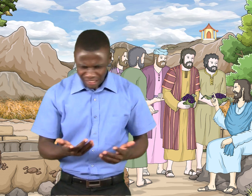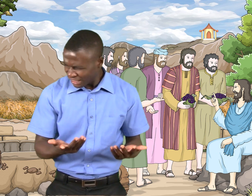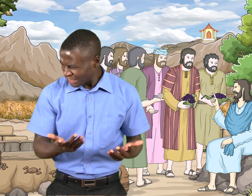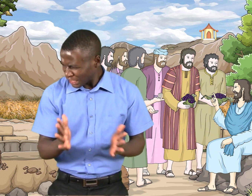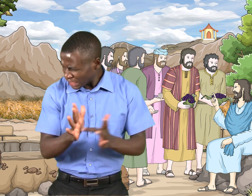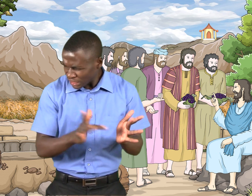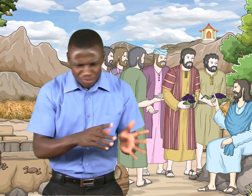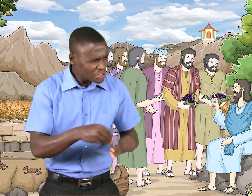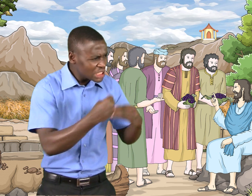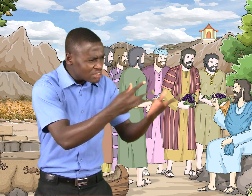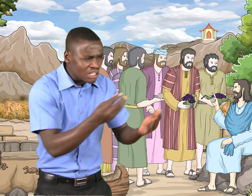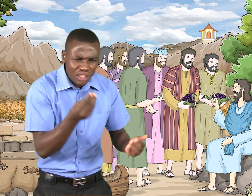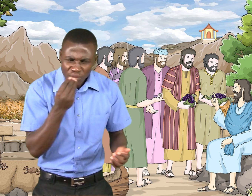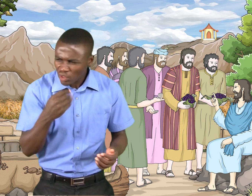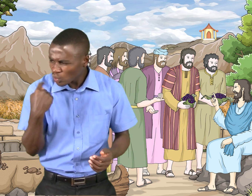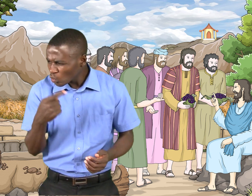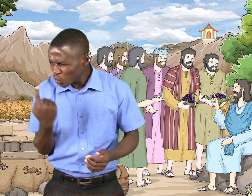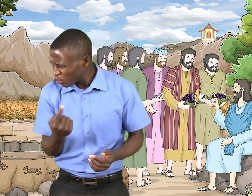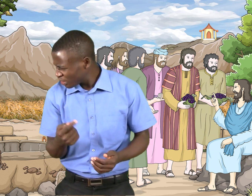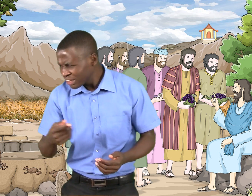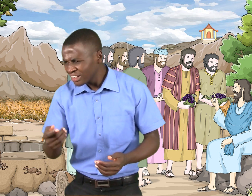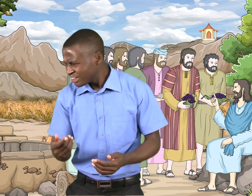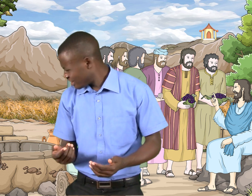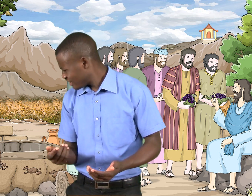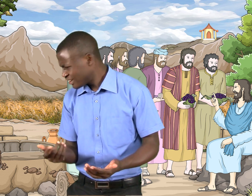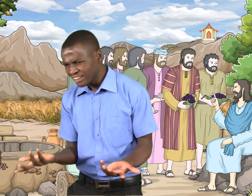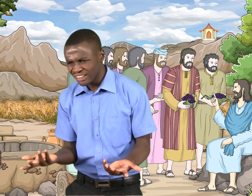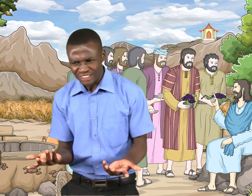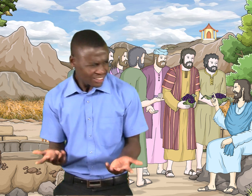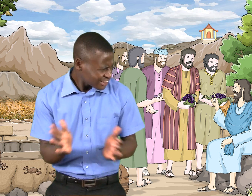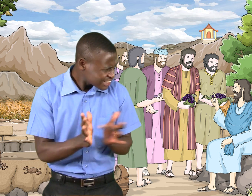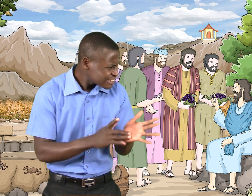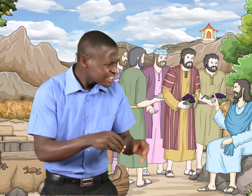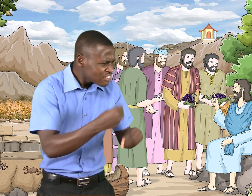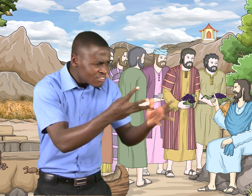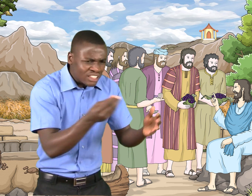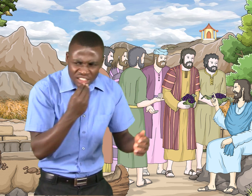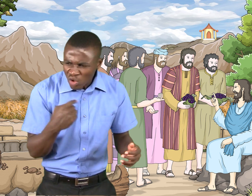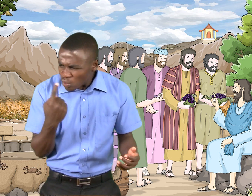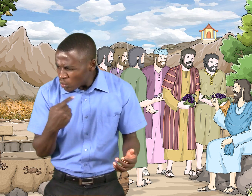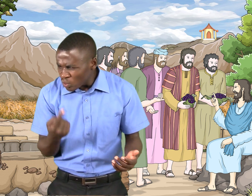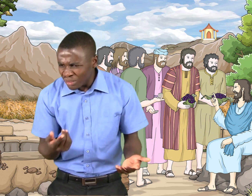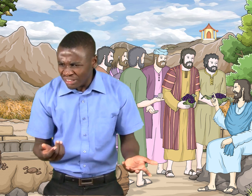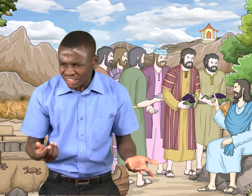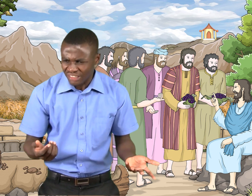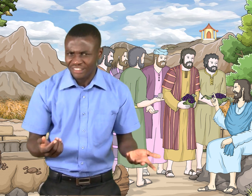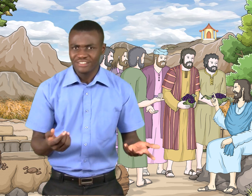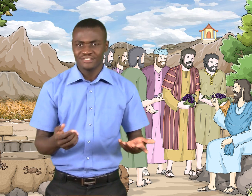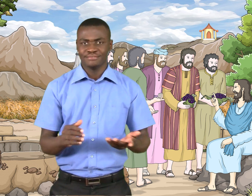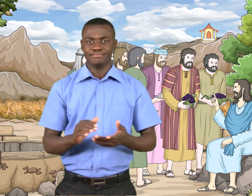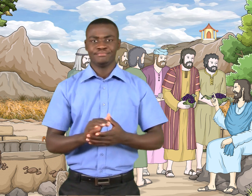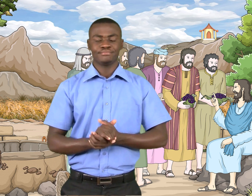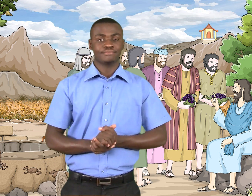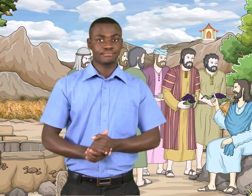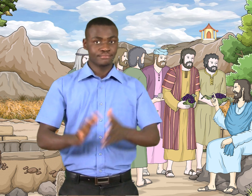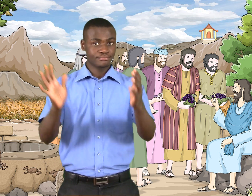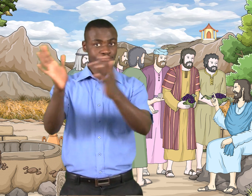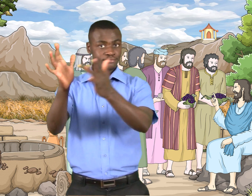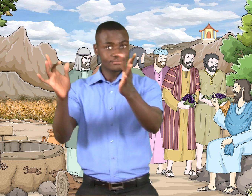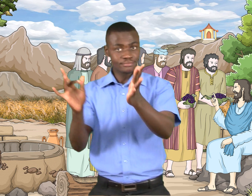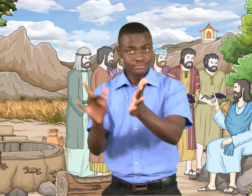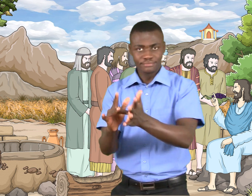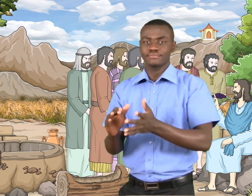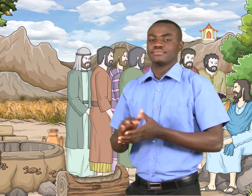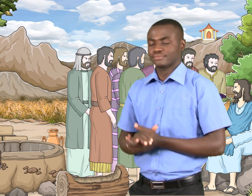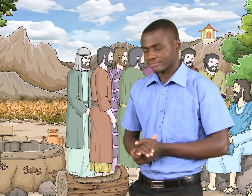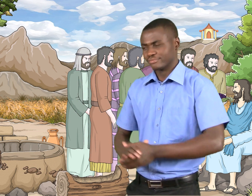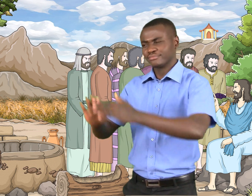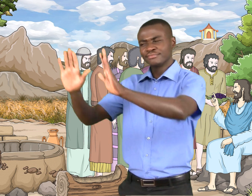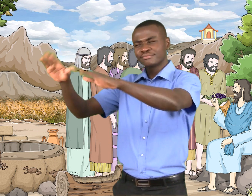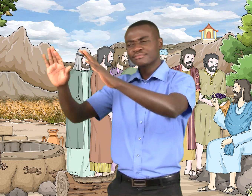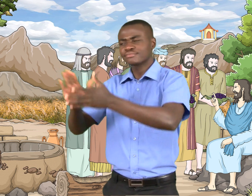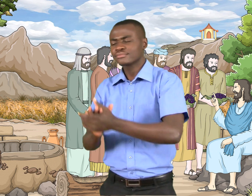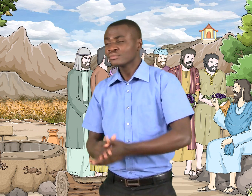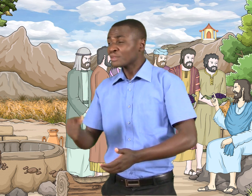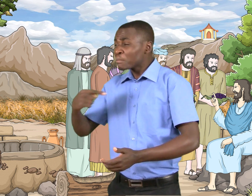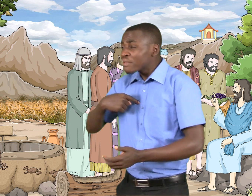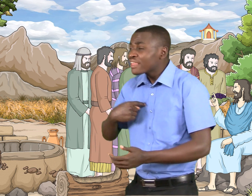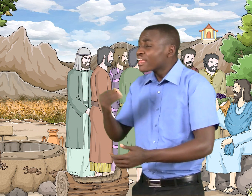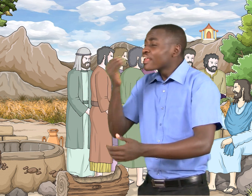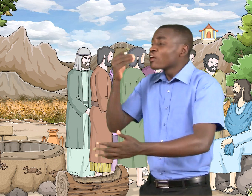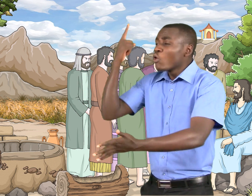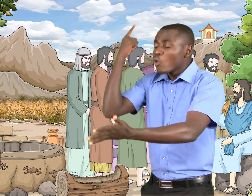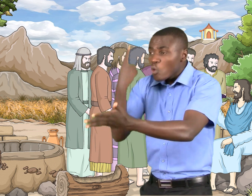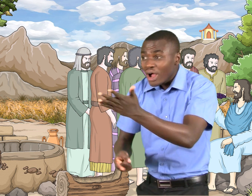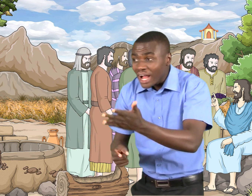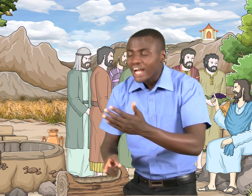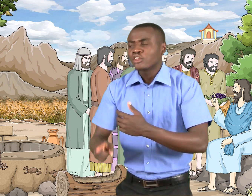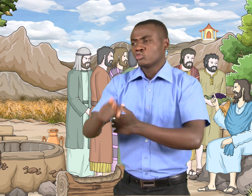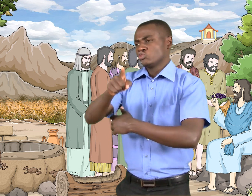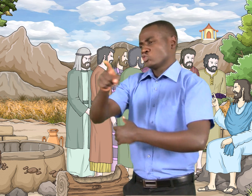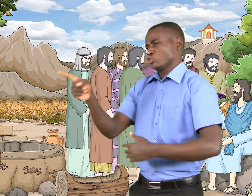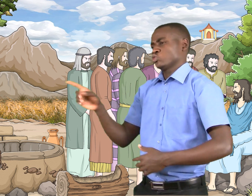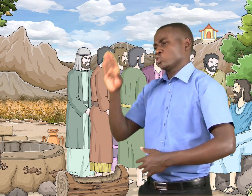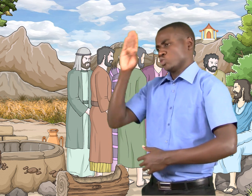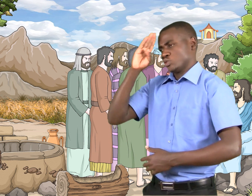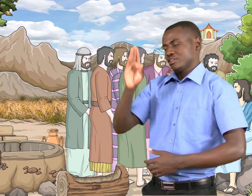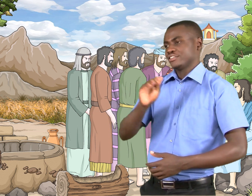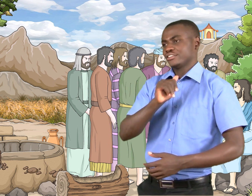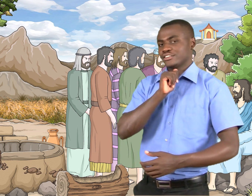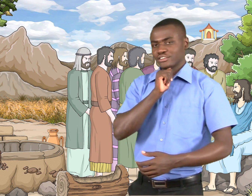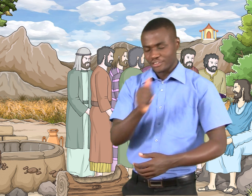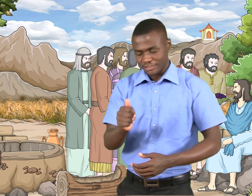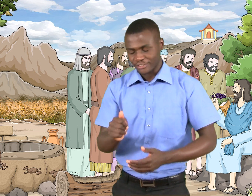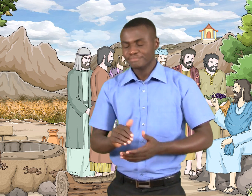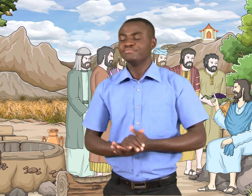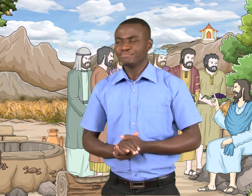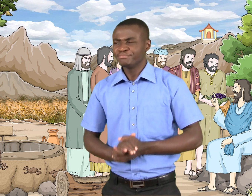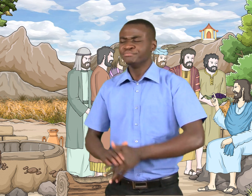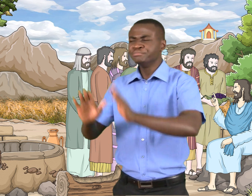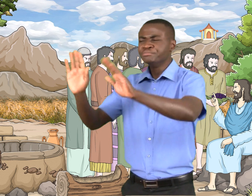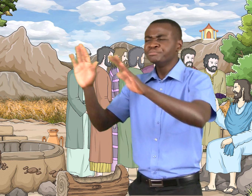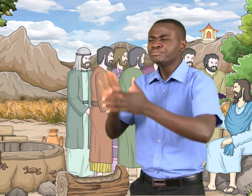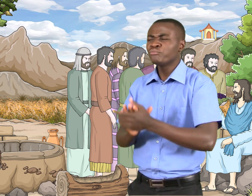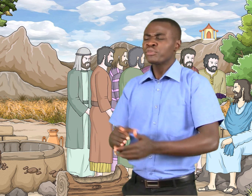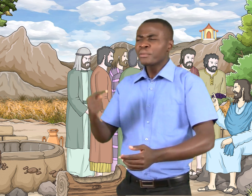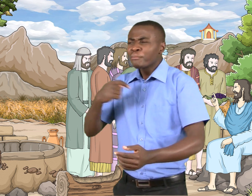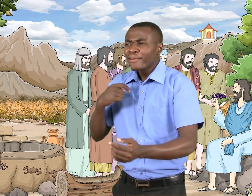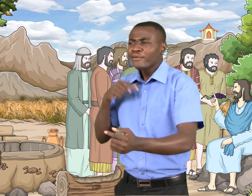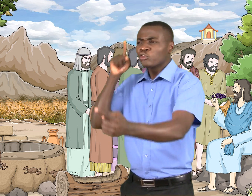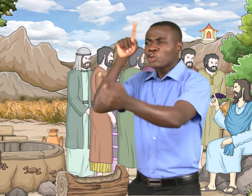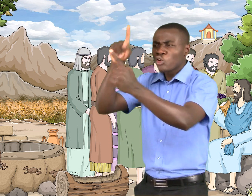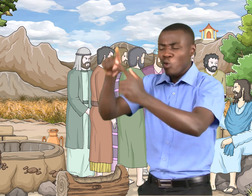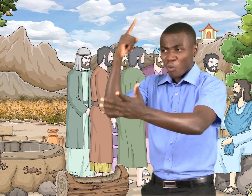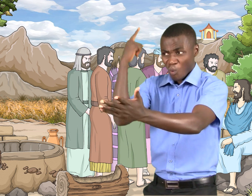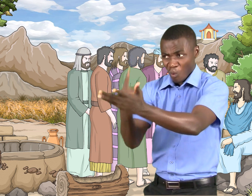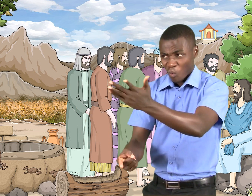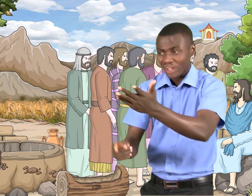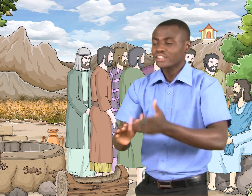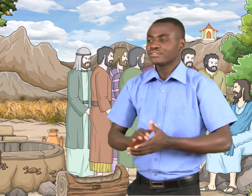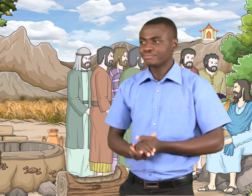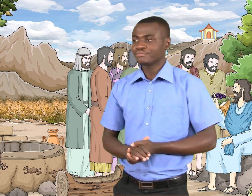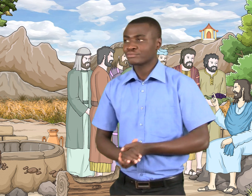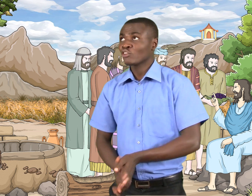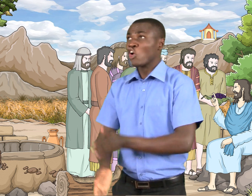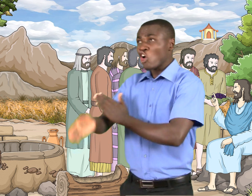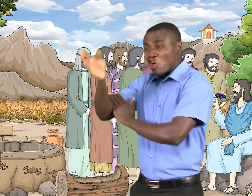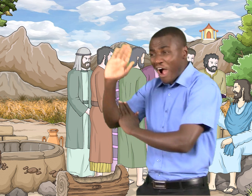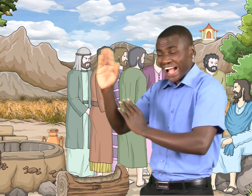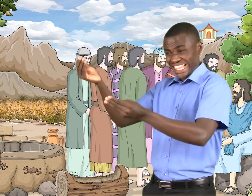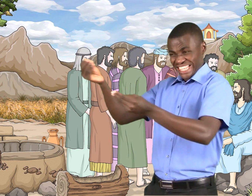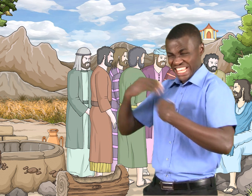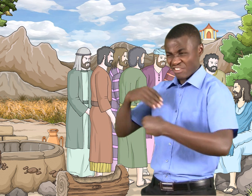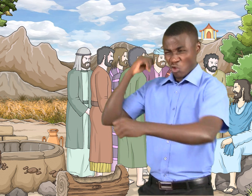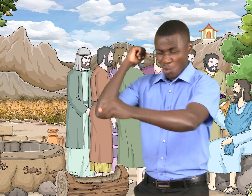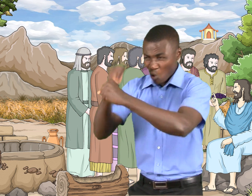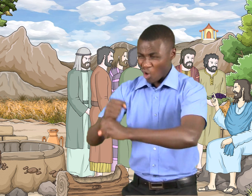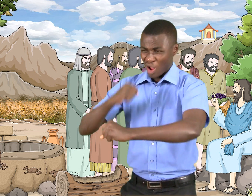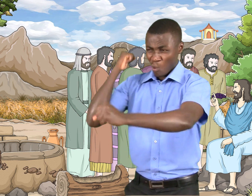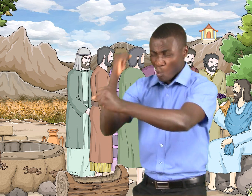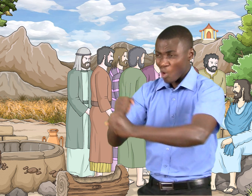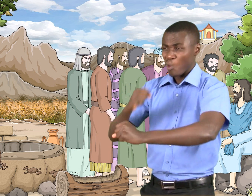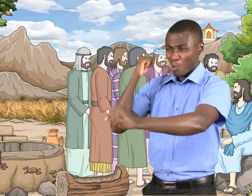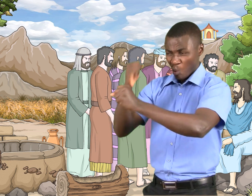So the disciples asked one another, “Could someone have brought Him food?”